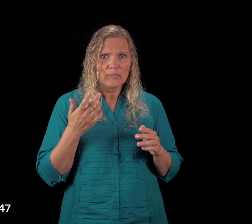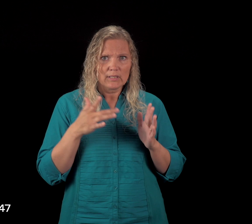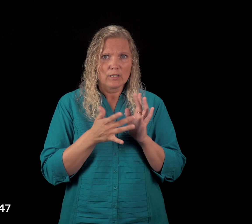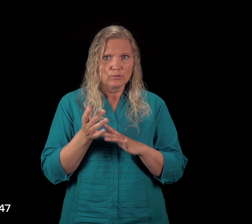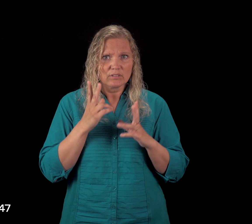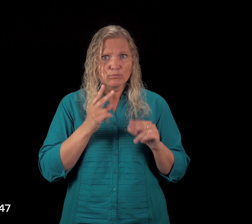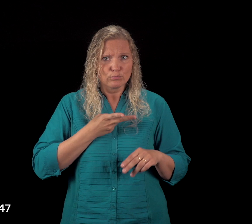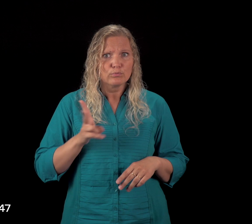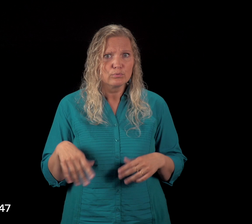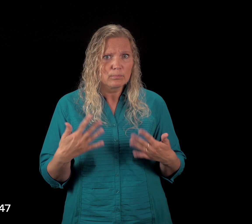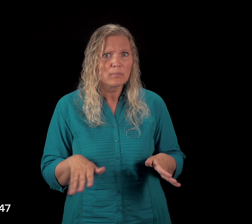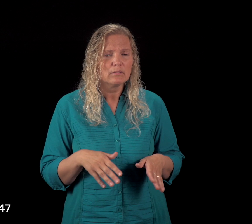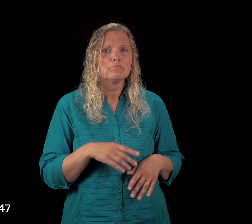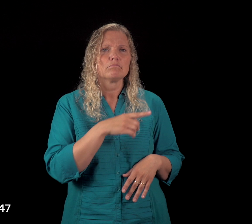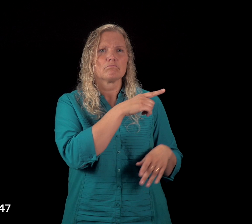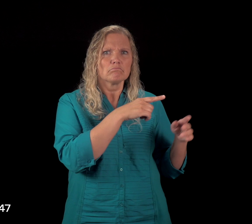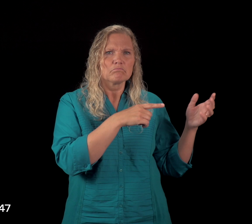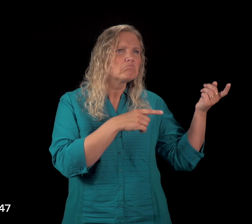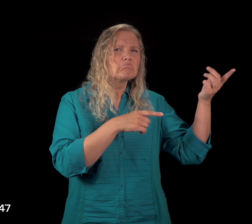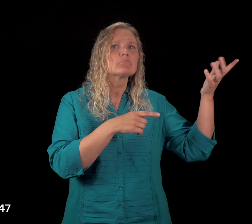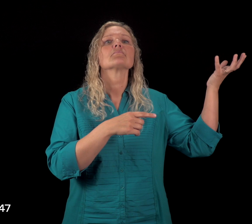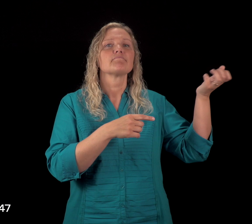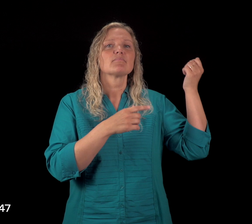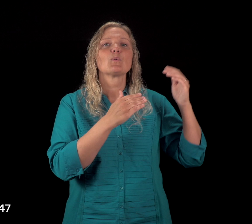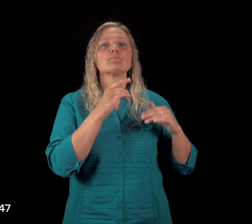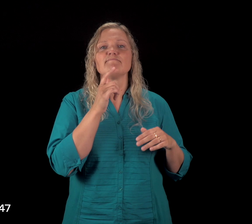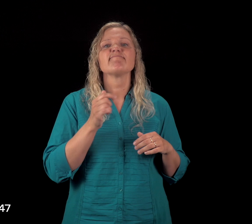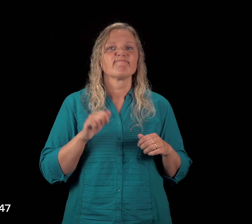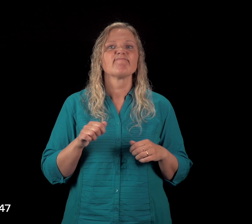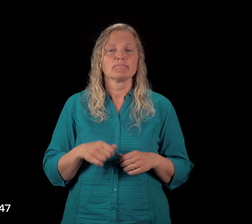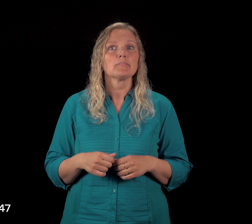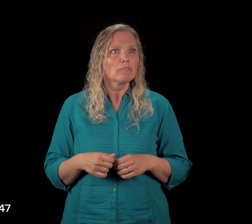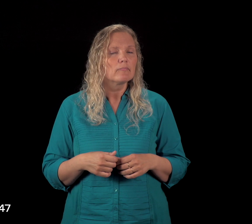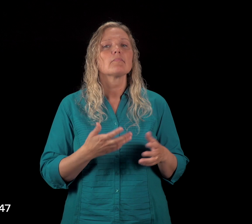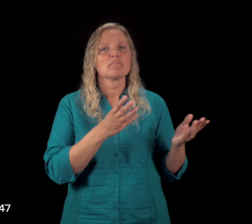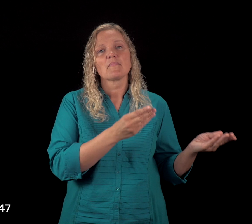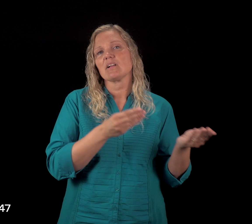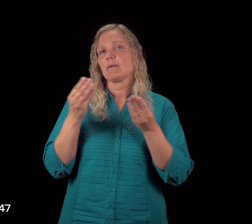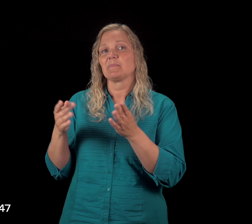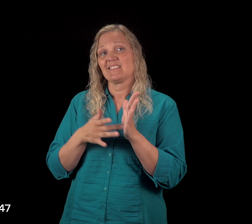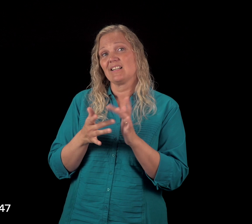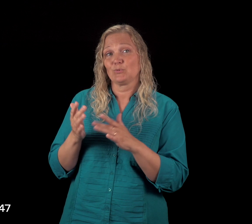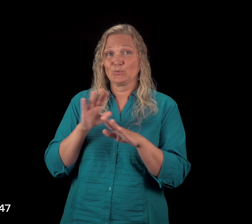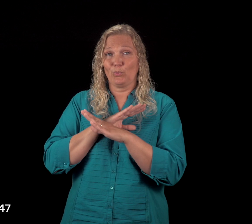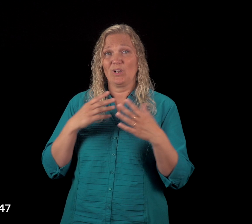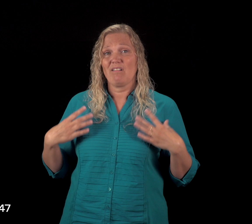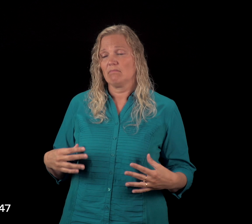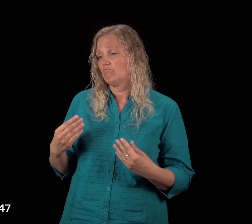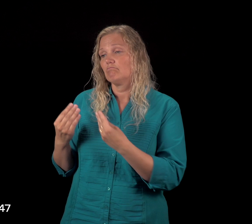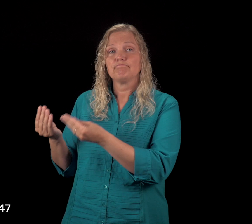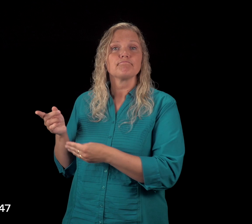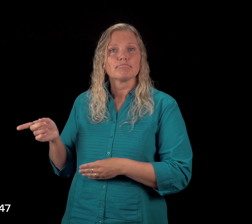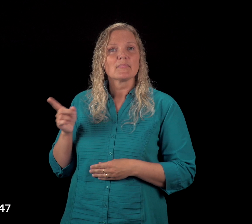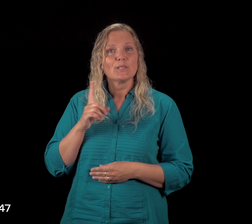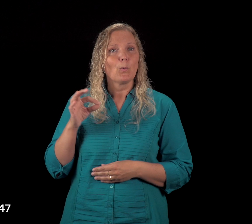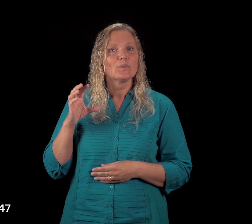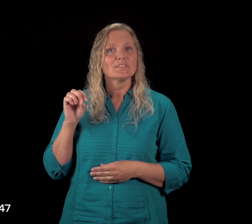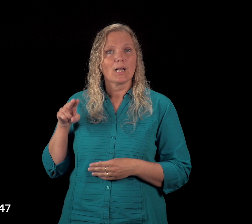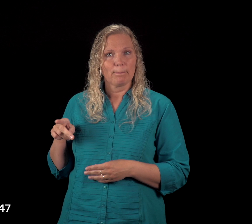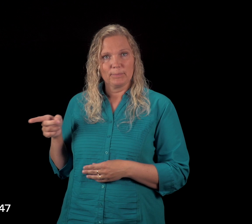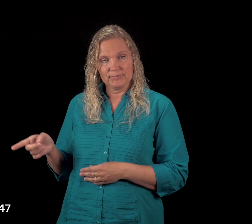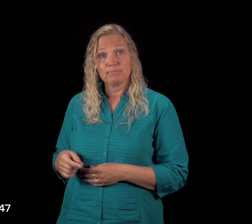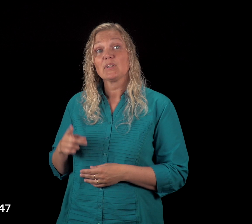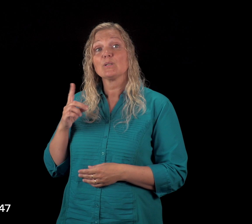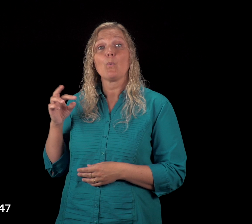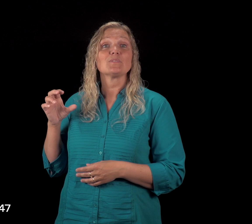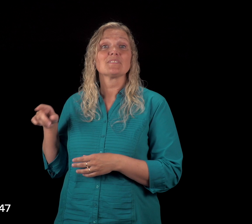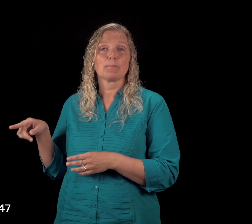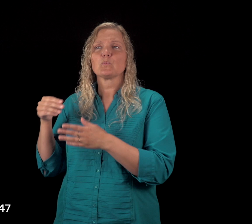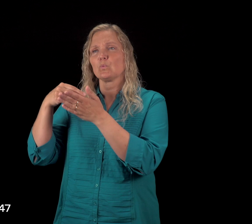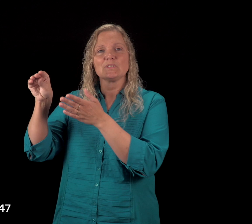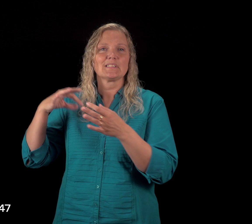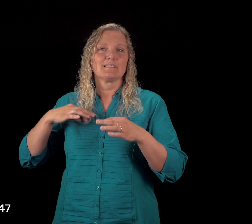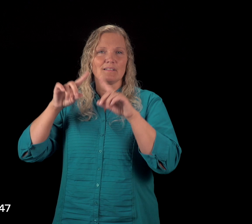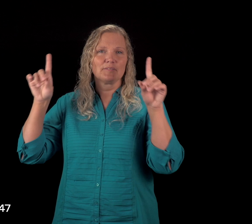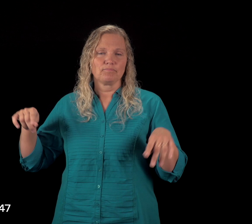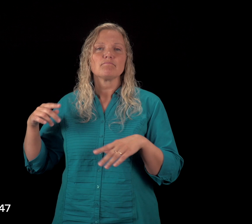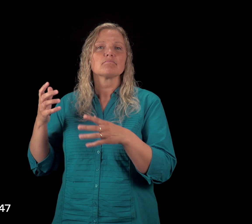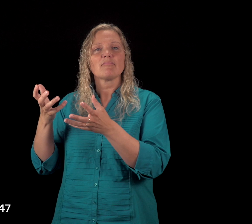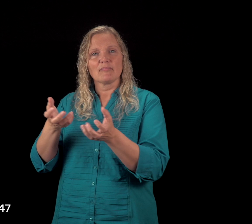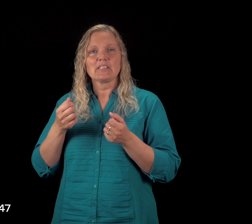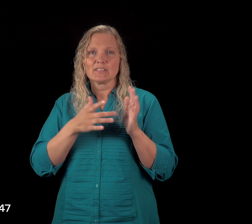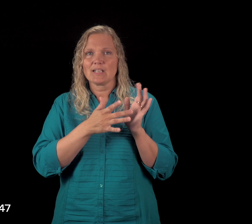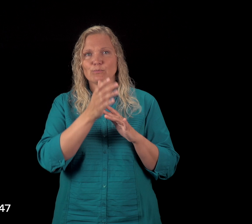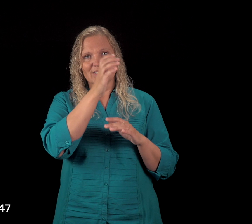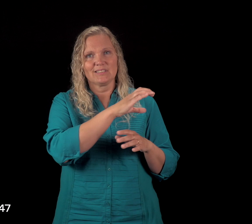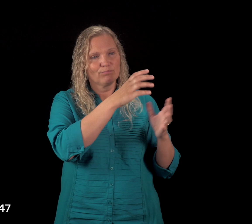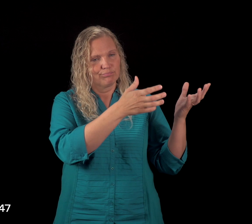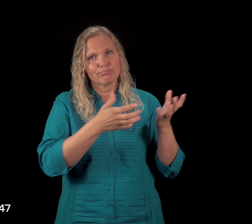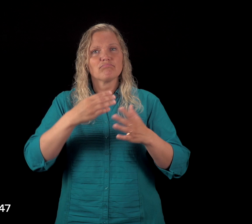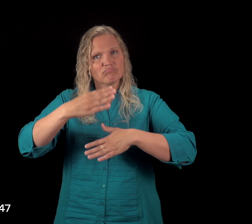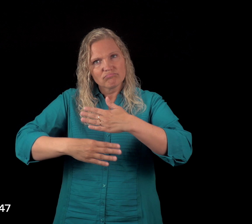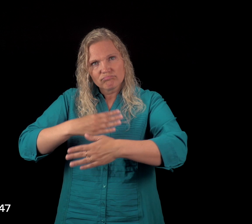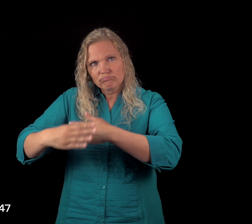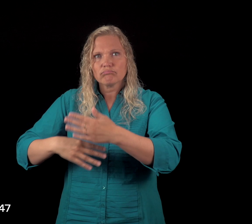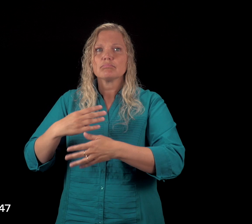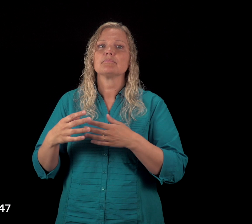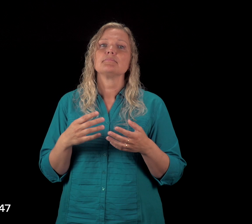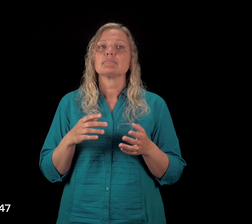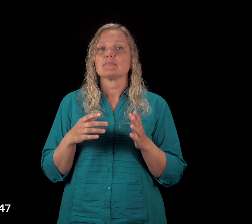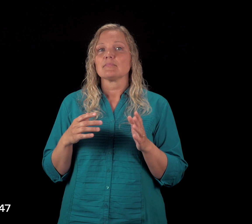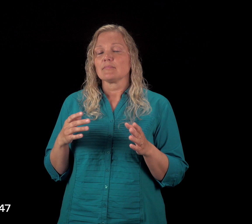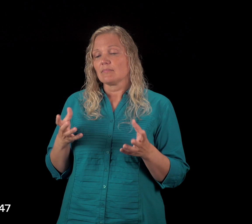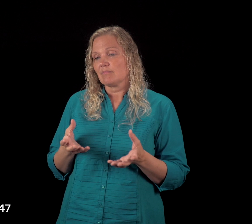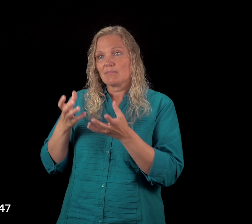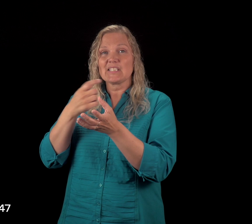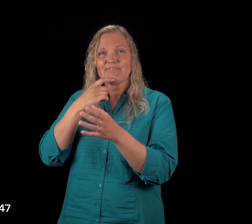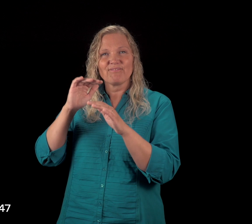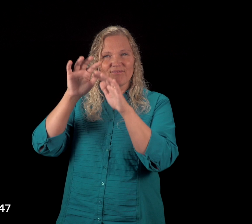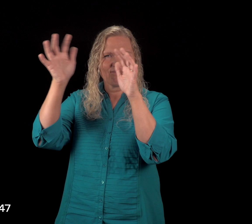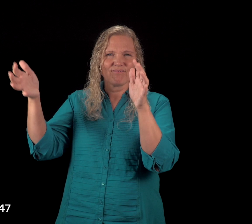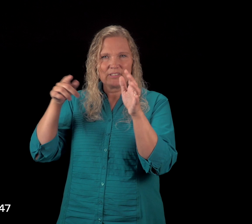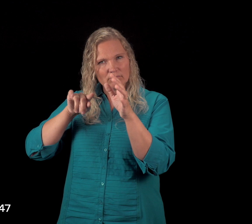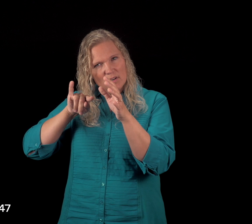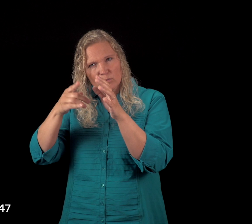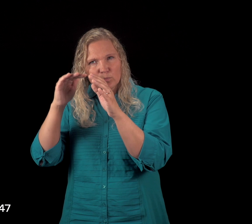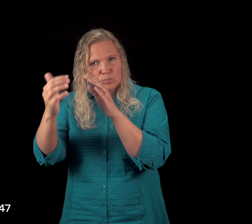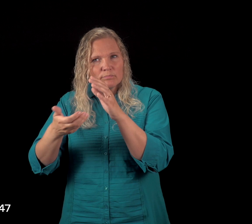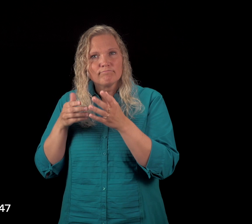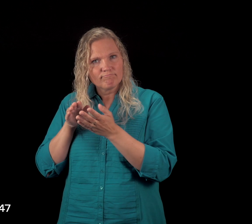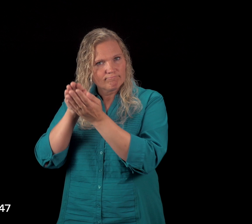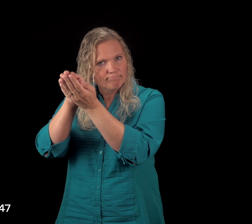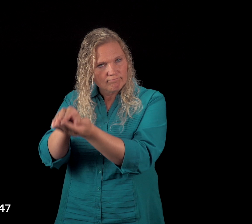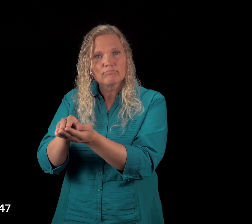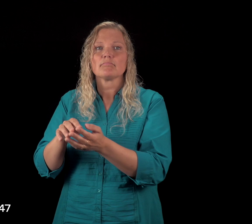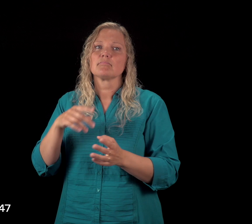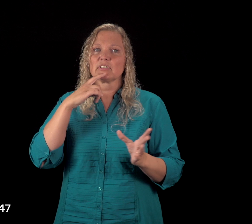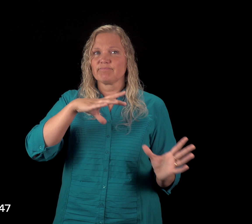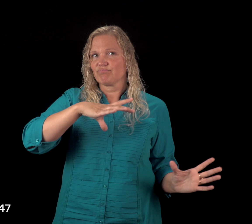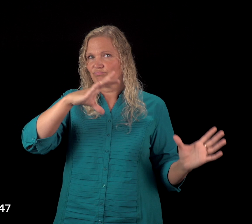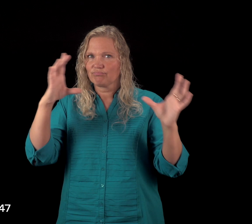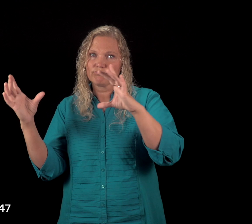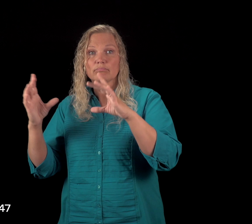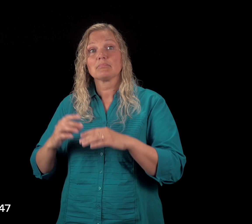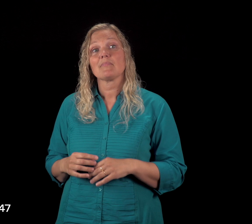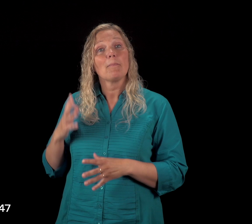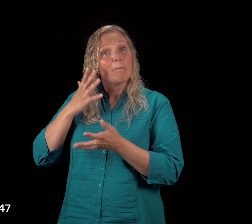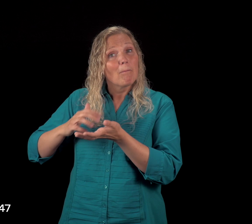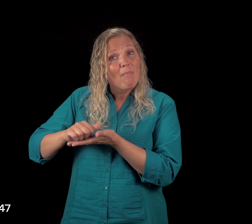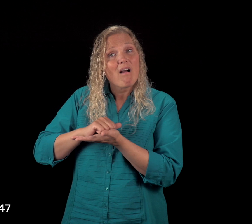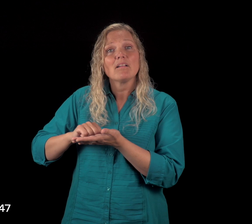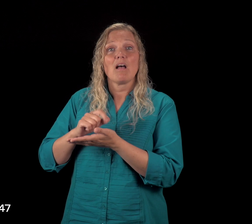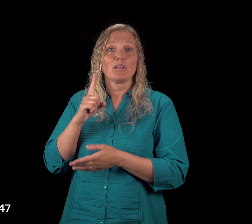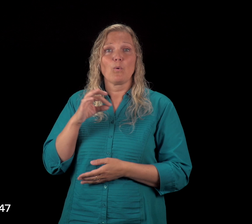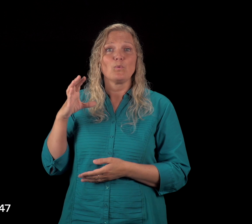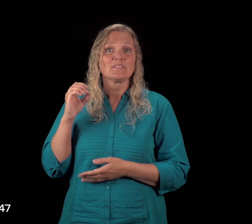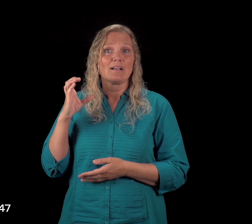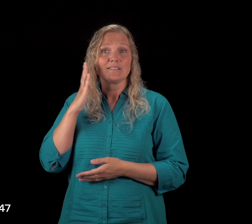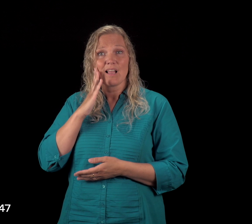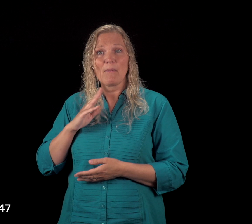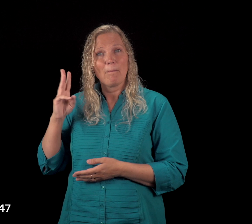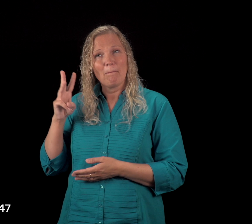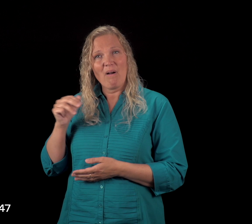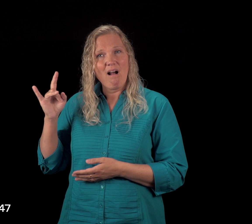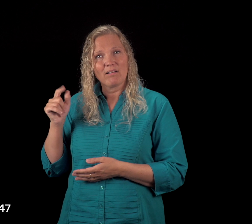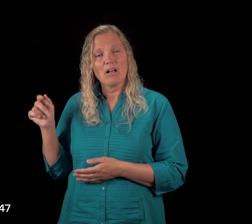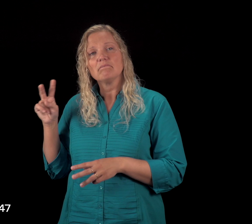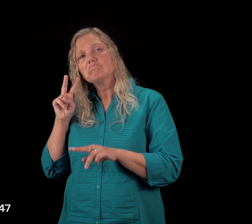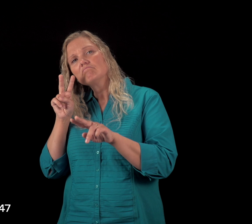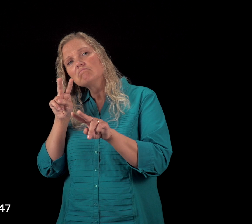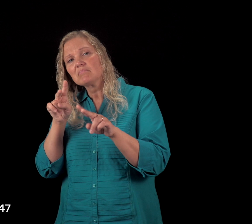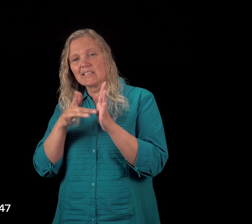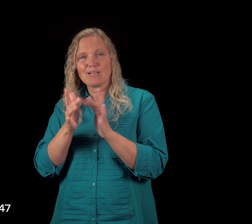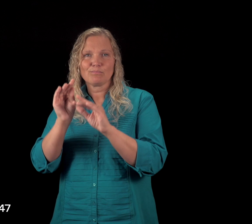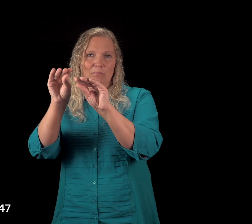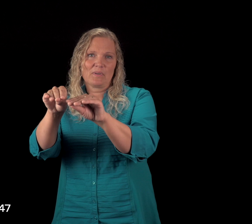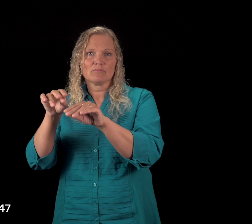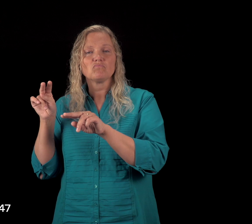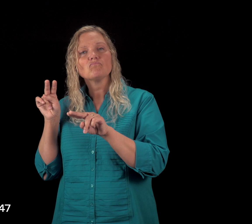So Joseph bought a linen cloth, took down the body of Jesus, wrapped it in the cloth, and placed it in a tomb that had been cut out of the rock. Then he rolled a stone against the entrance to the tomb.